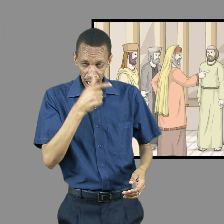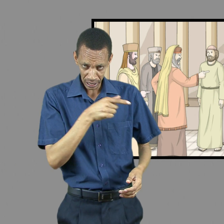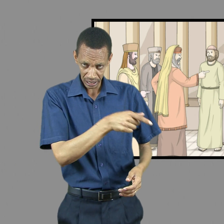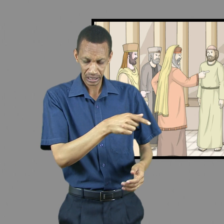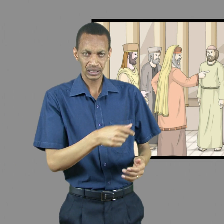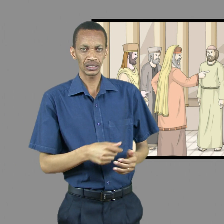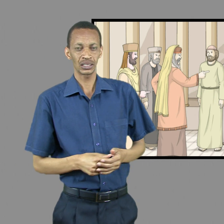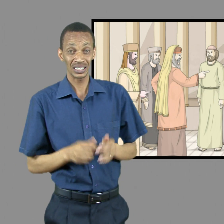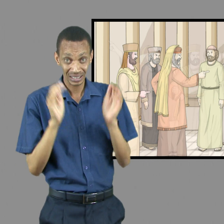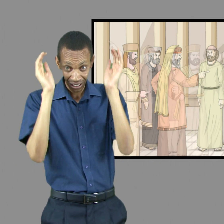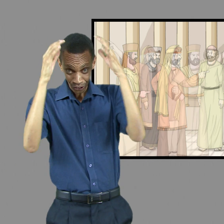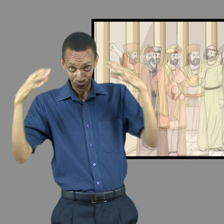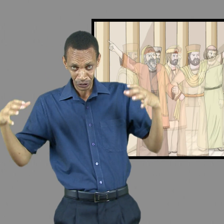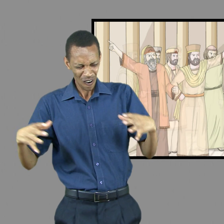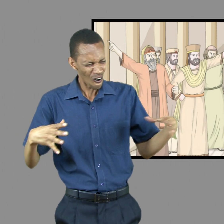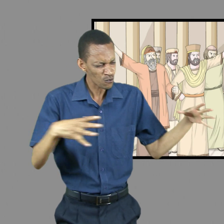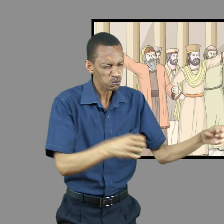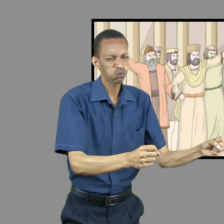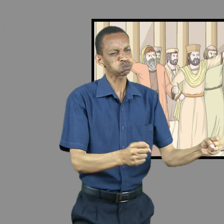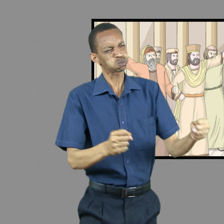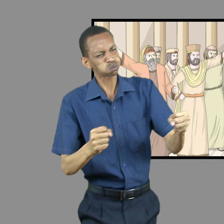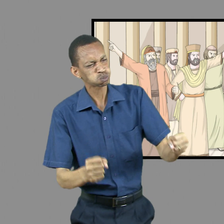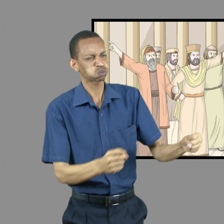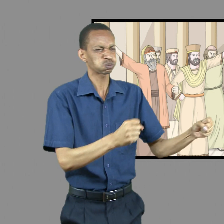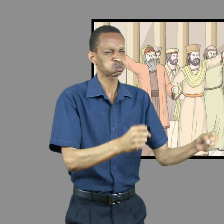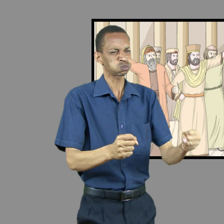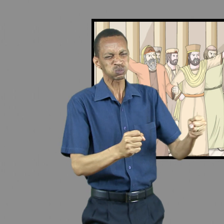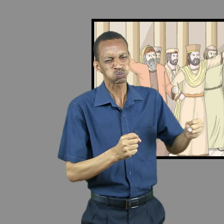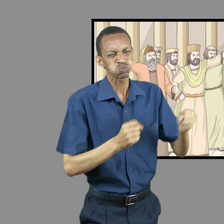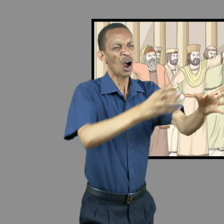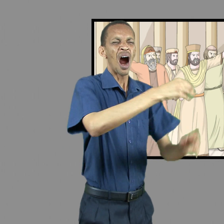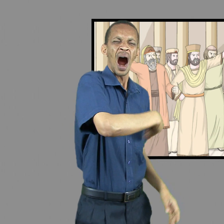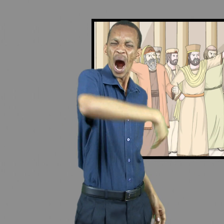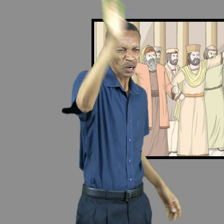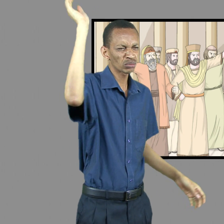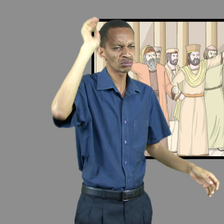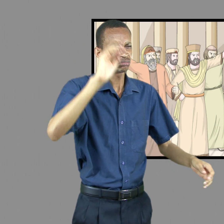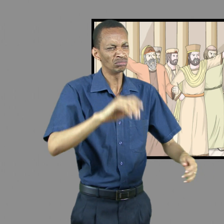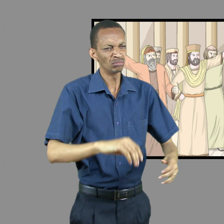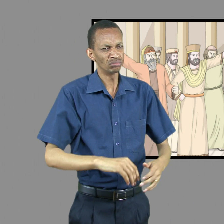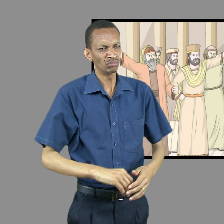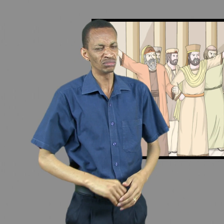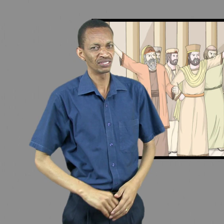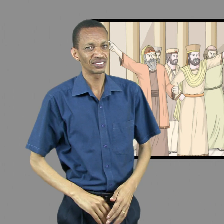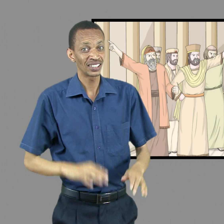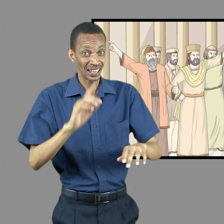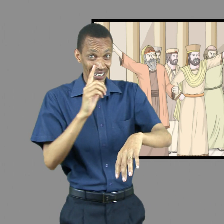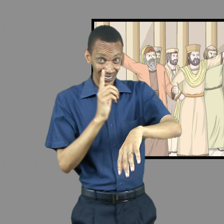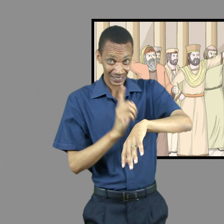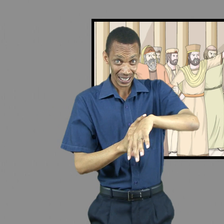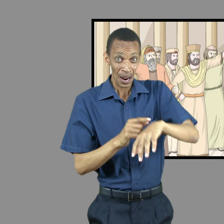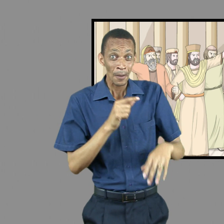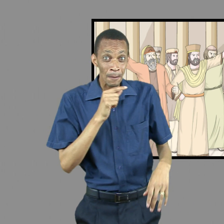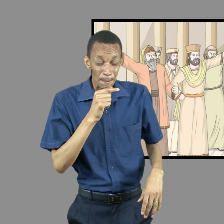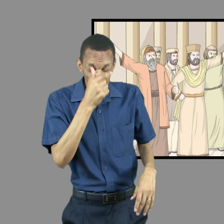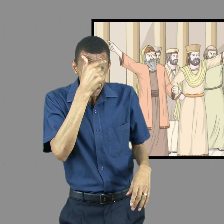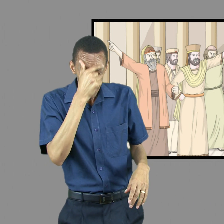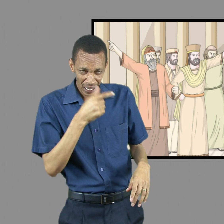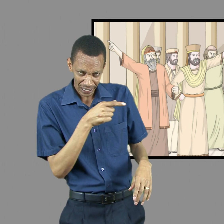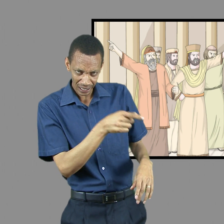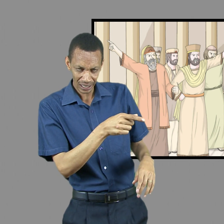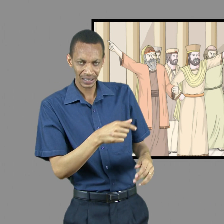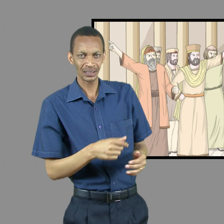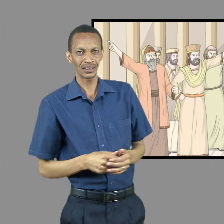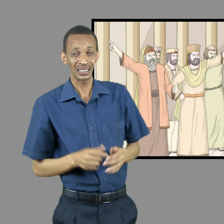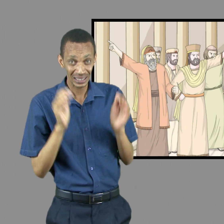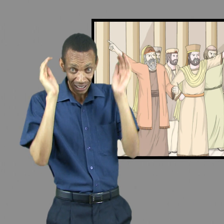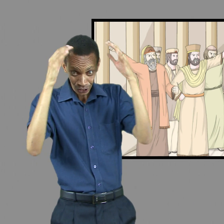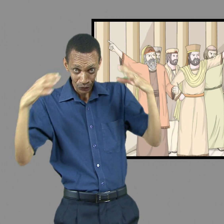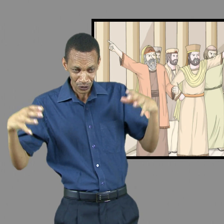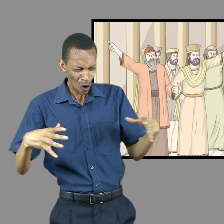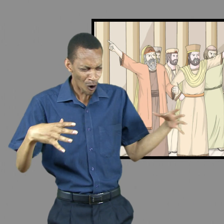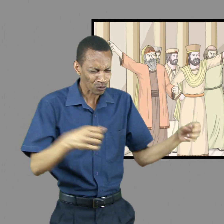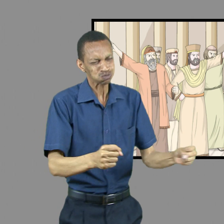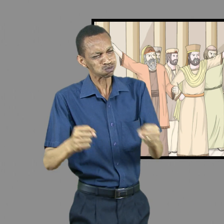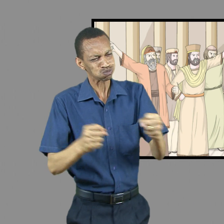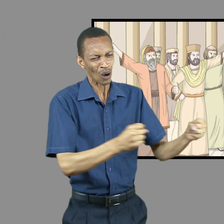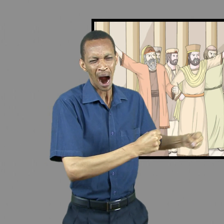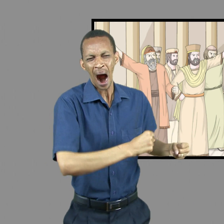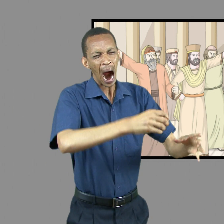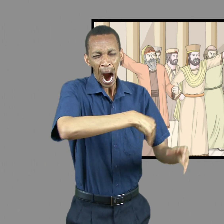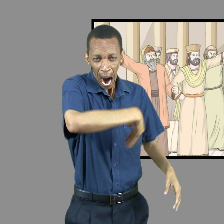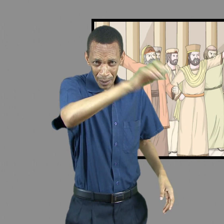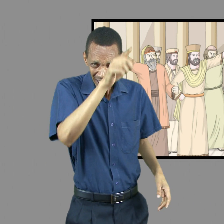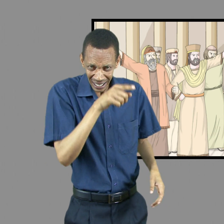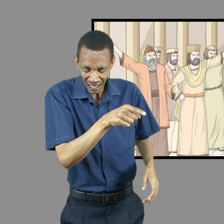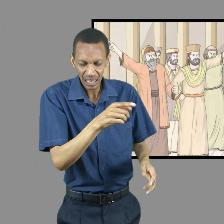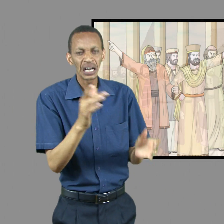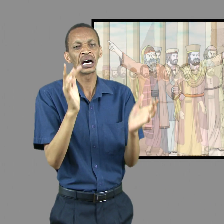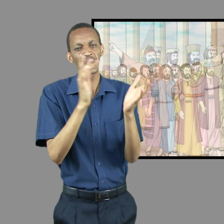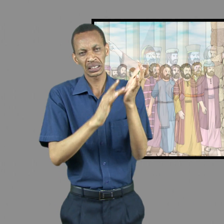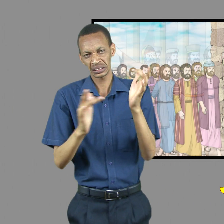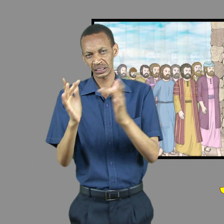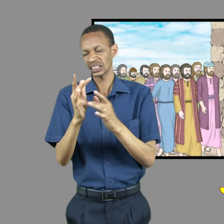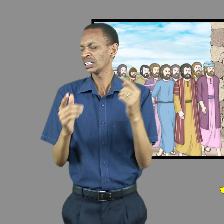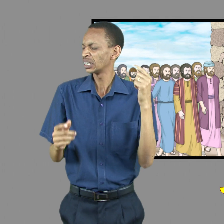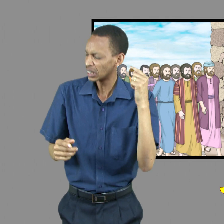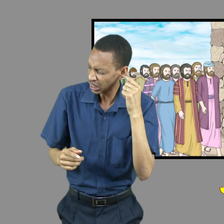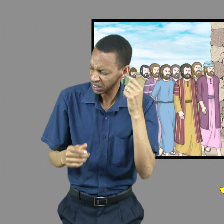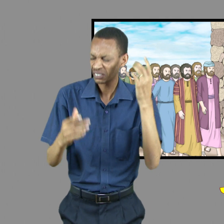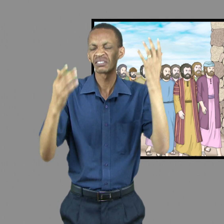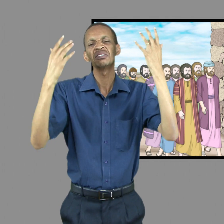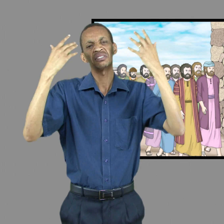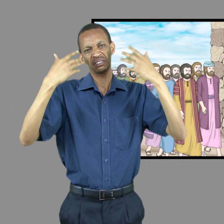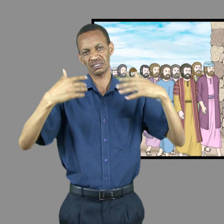And they threw him out.